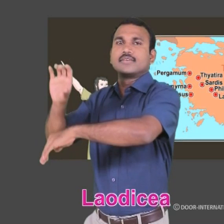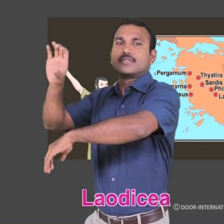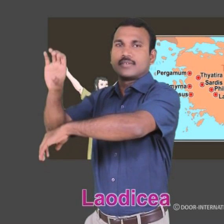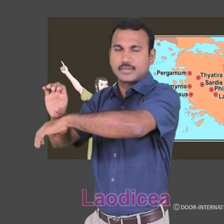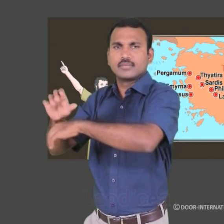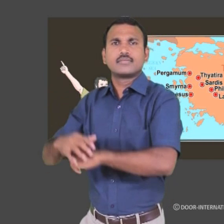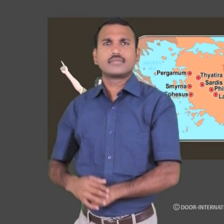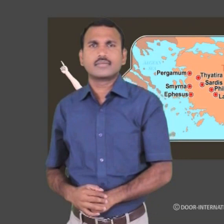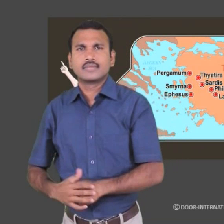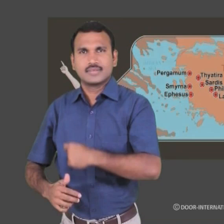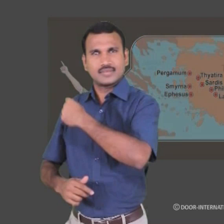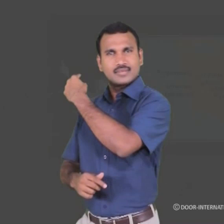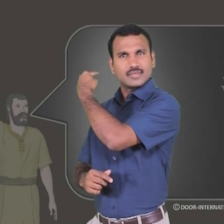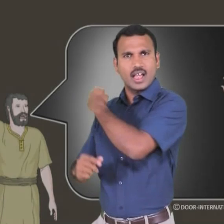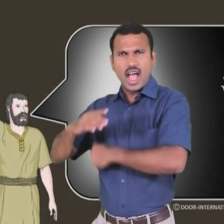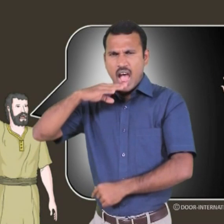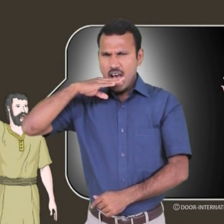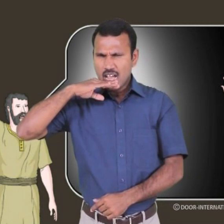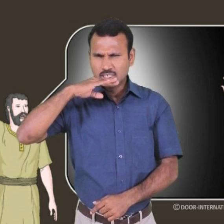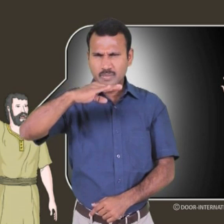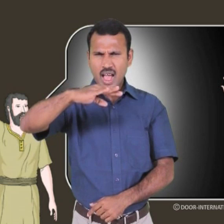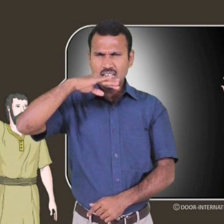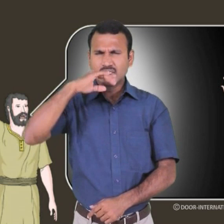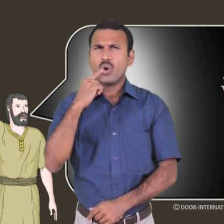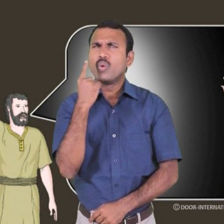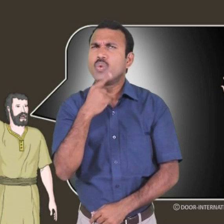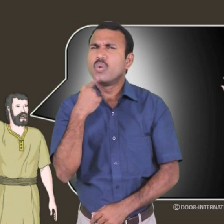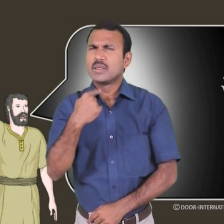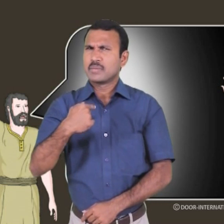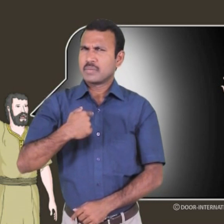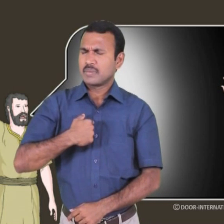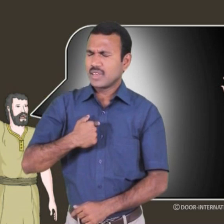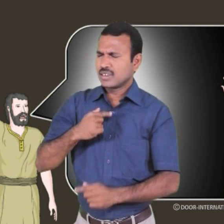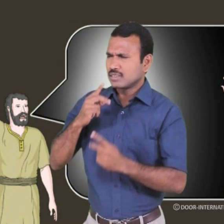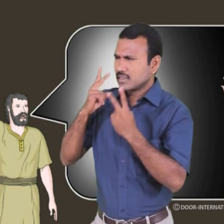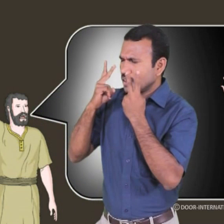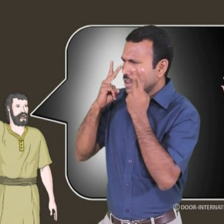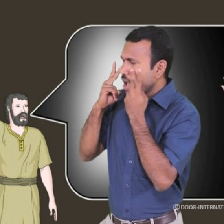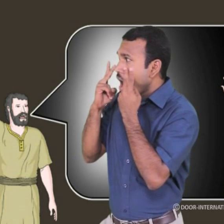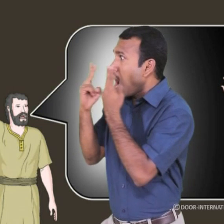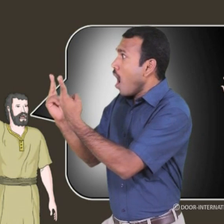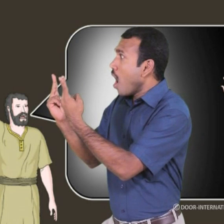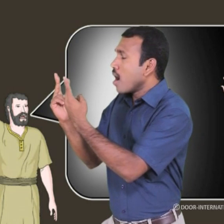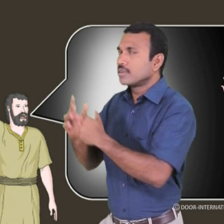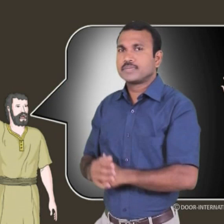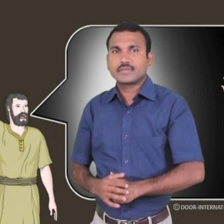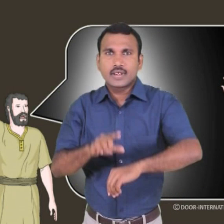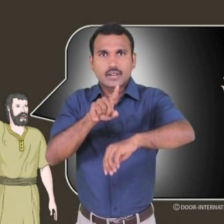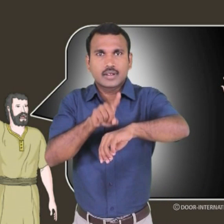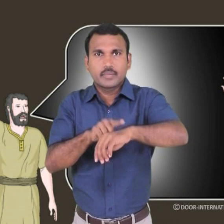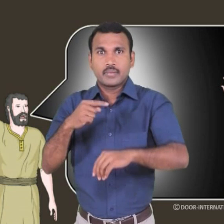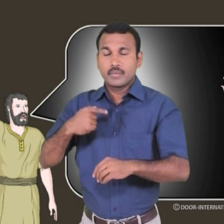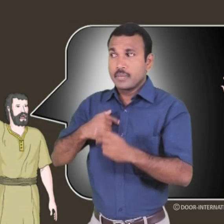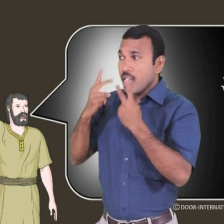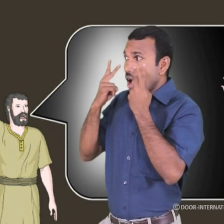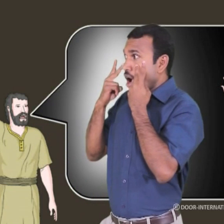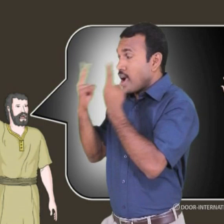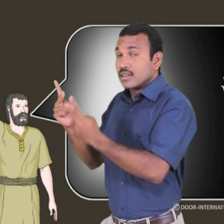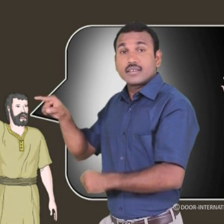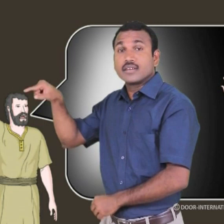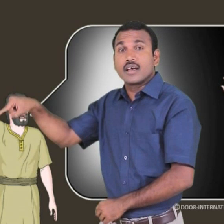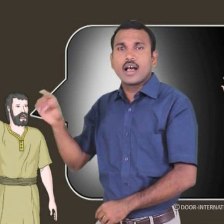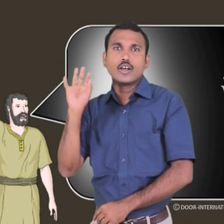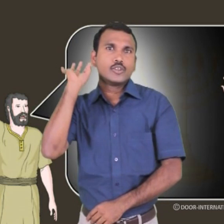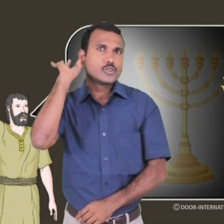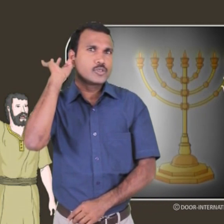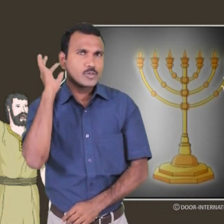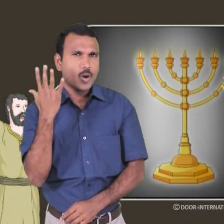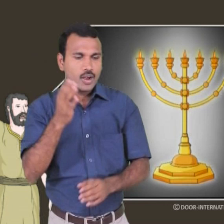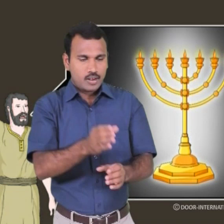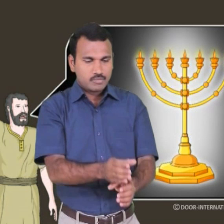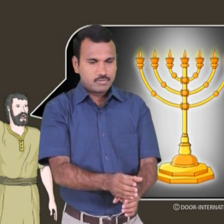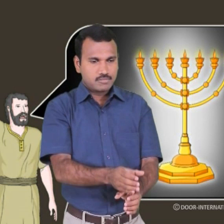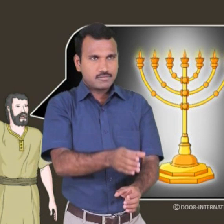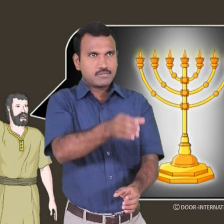Then I turned to see the voice that was speaking with me.